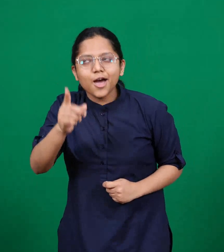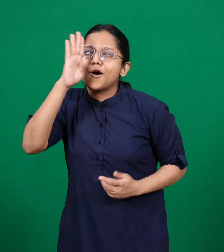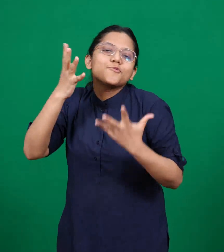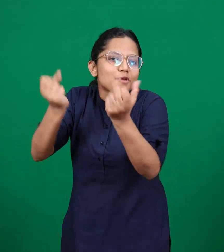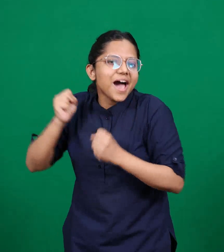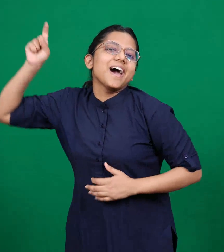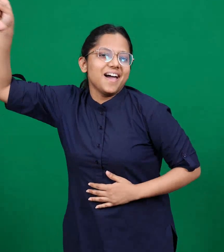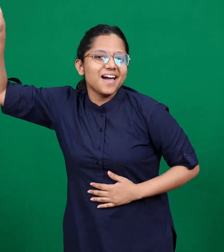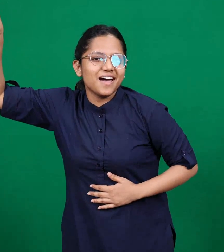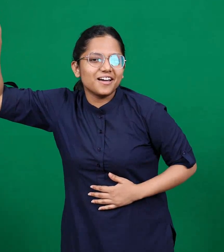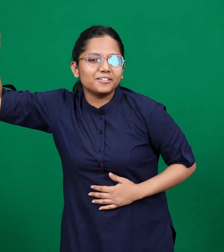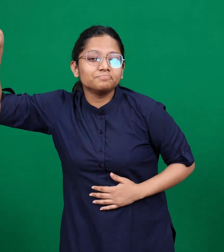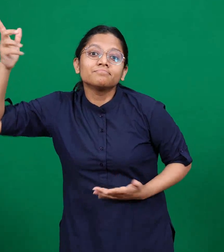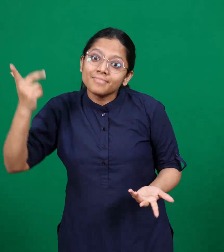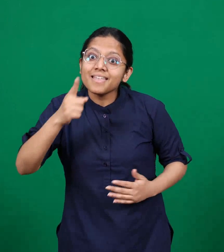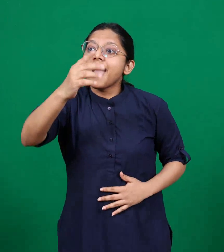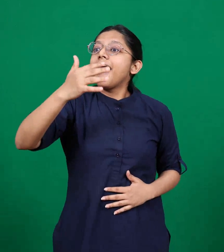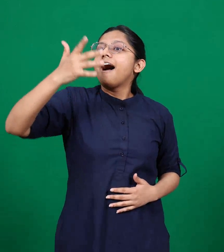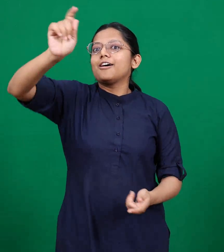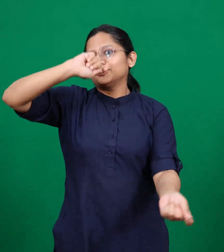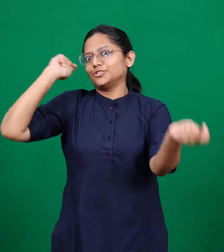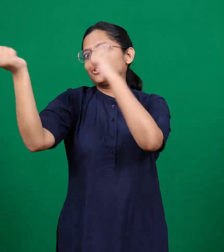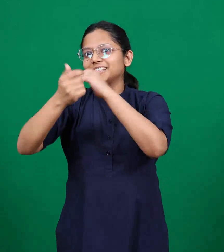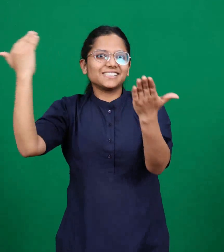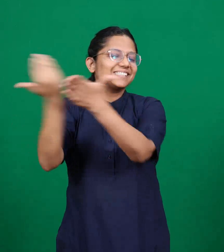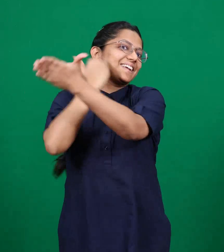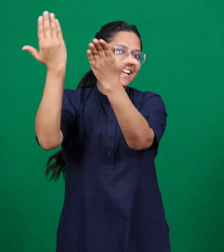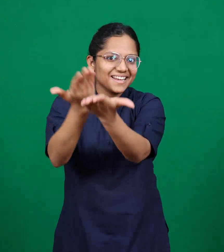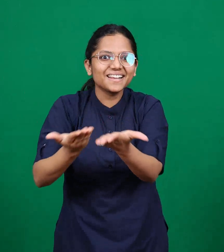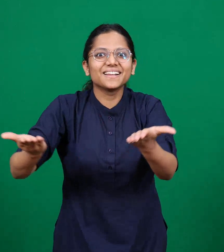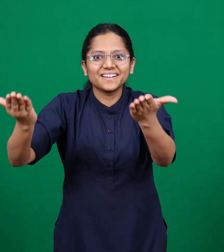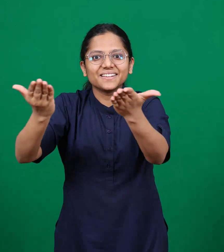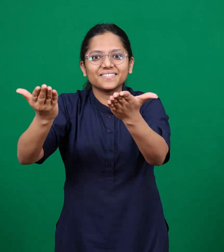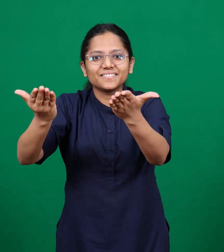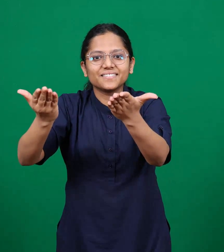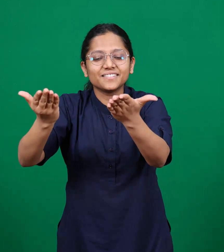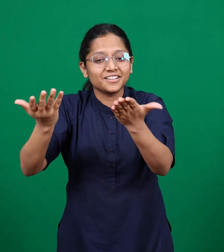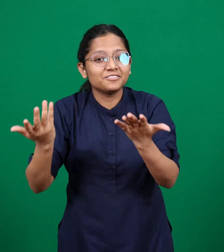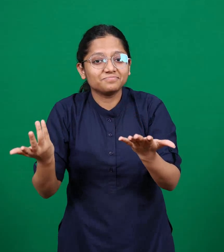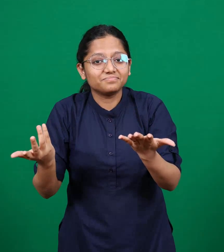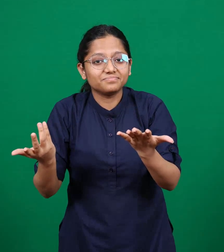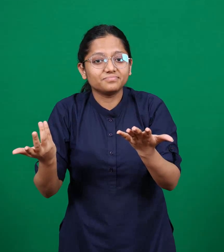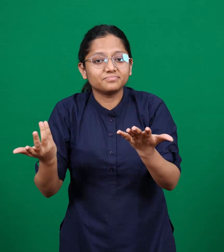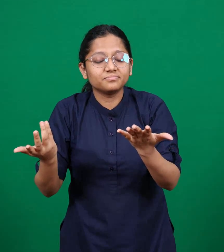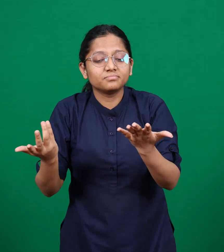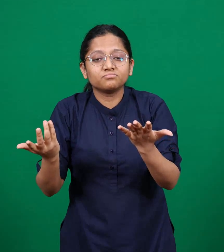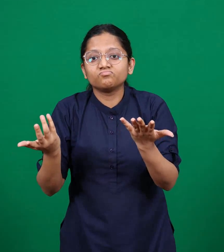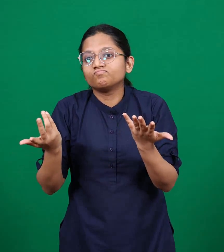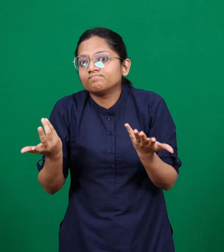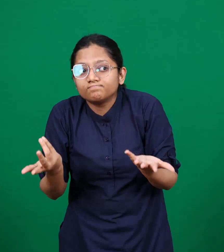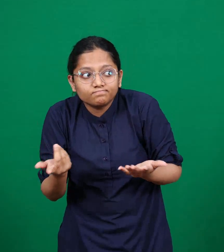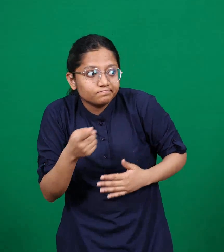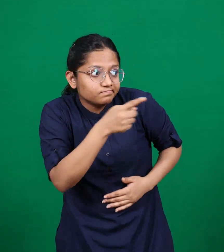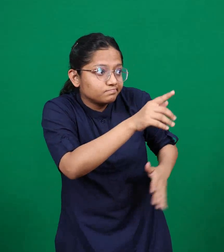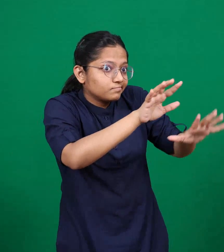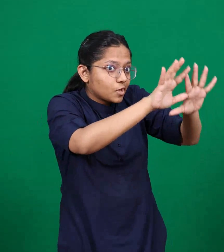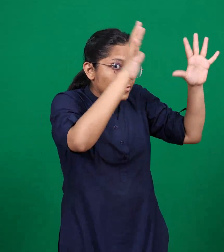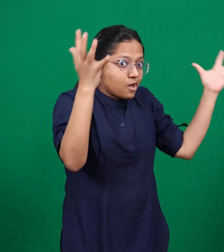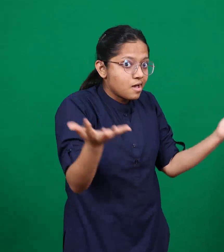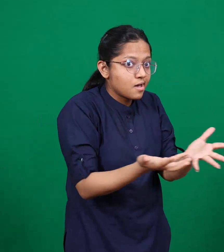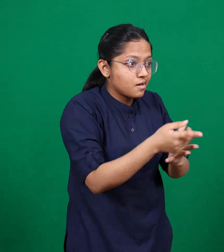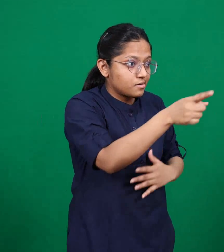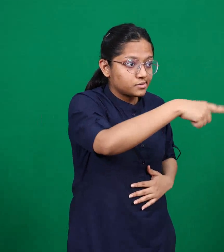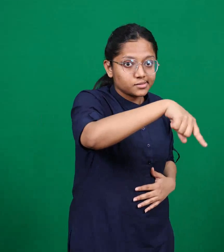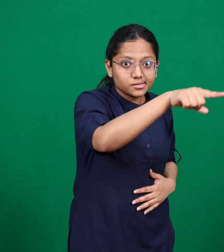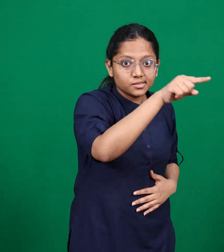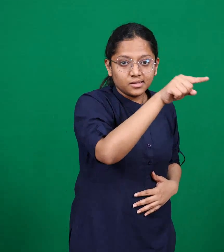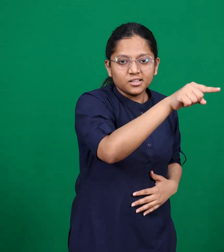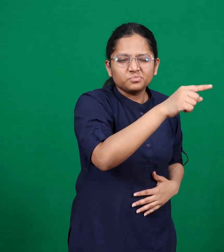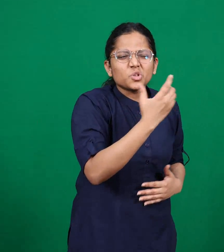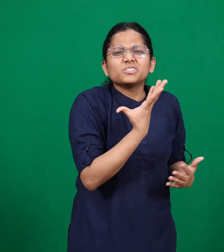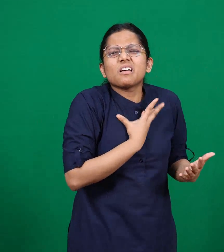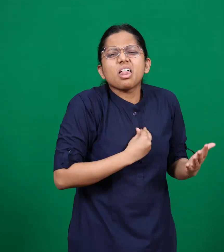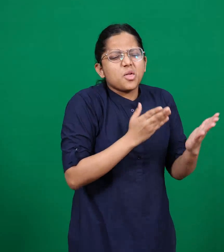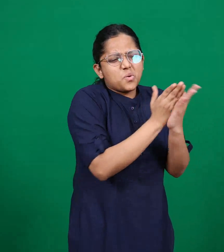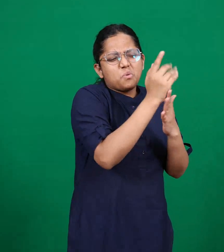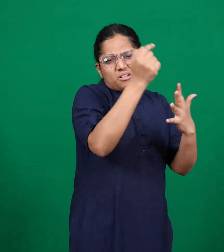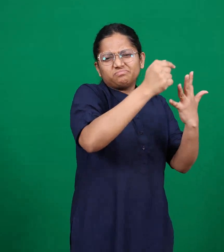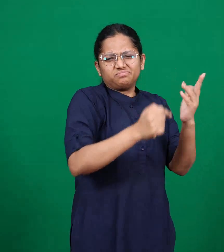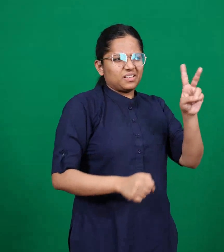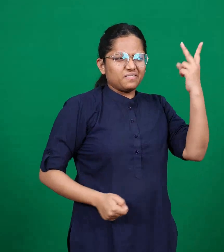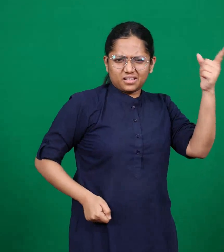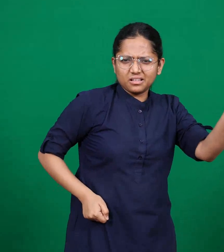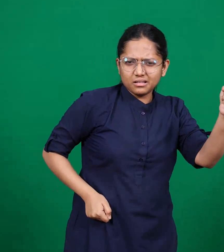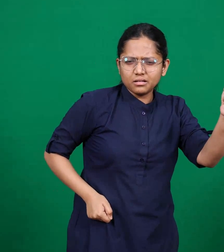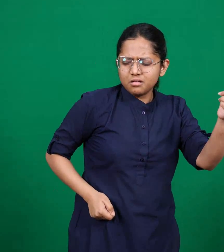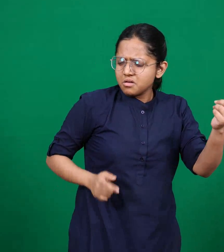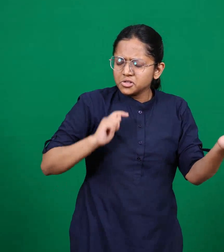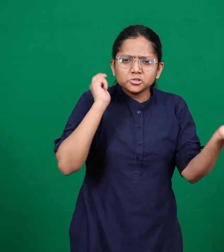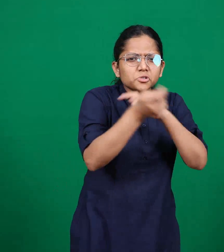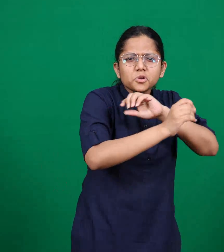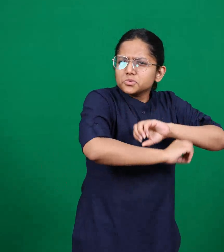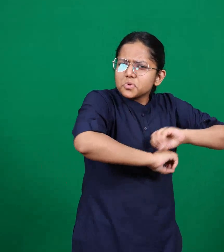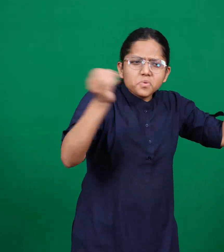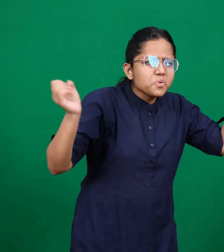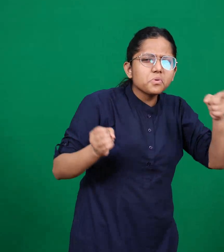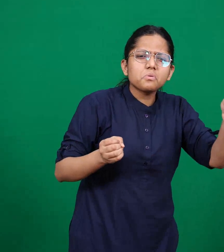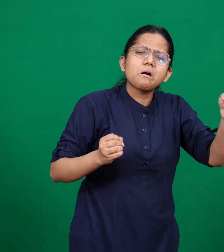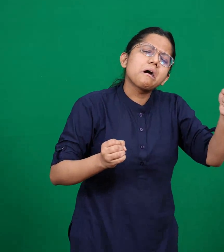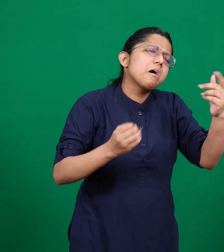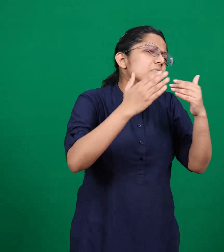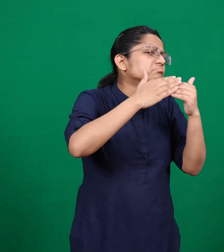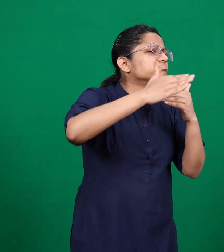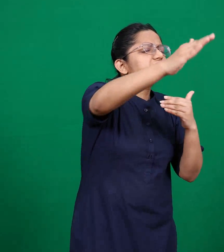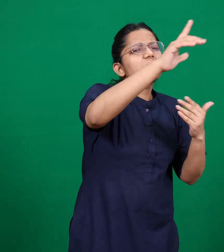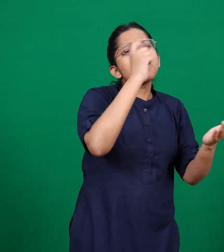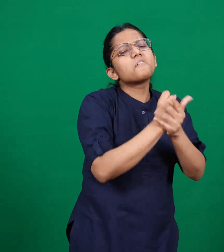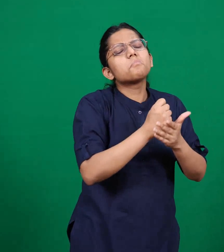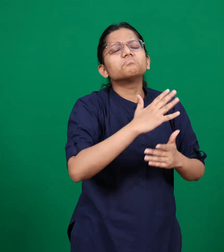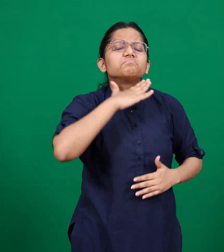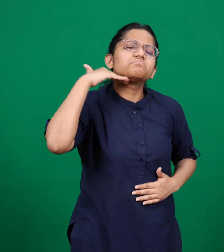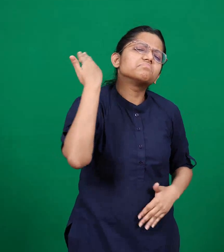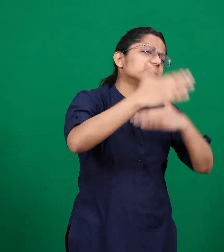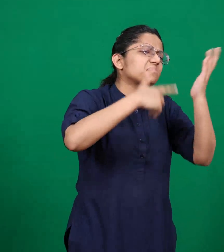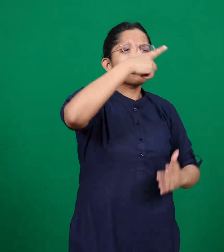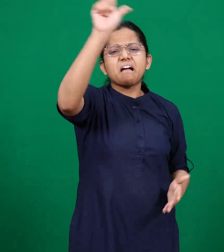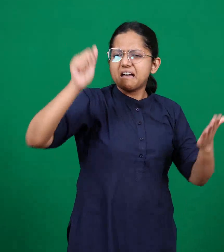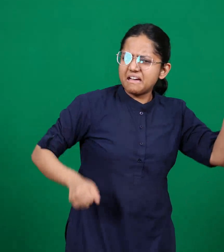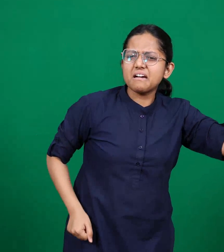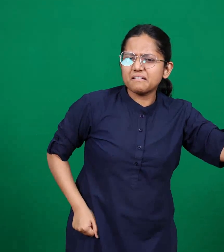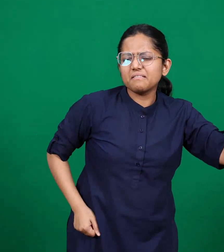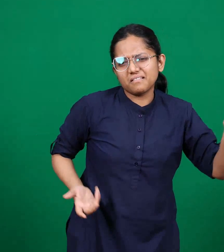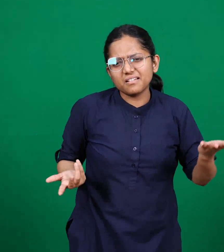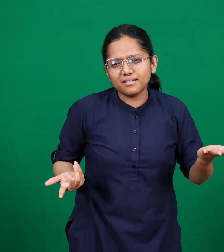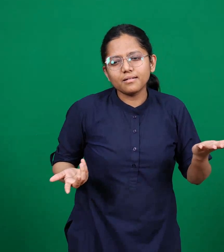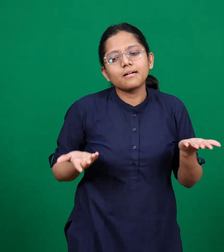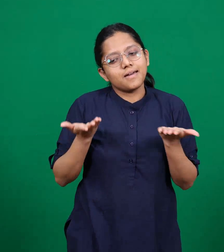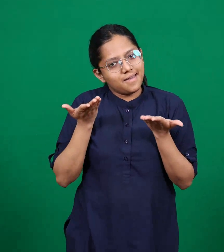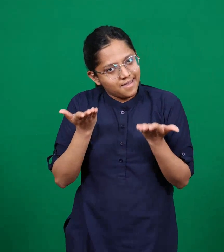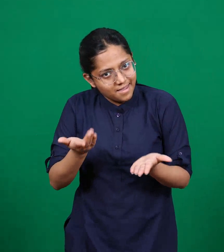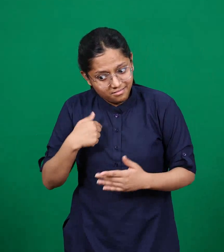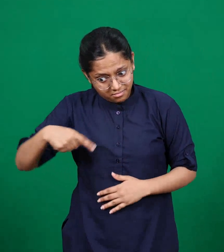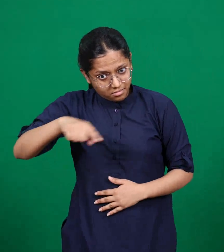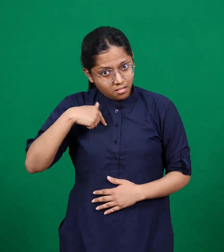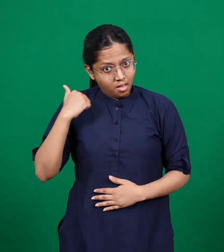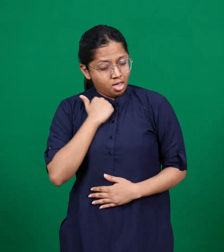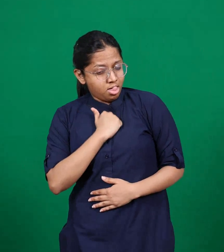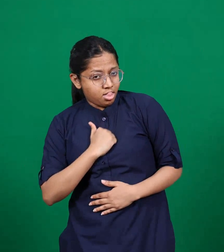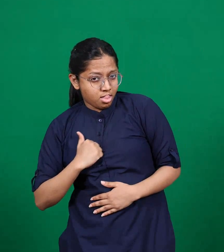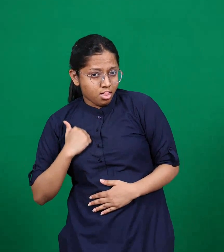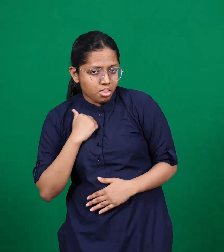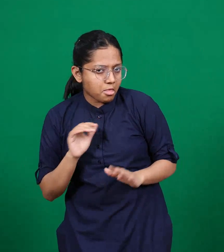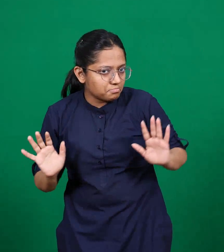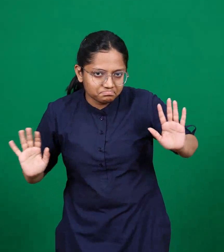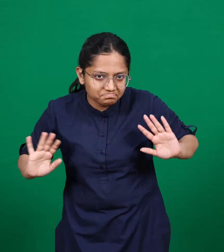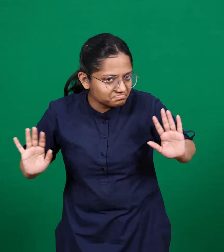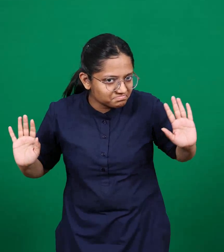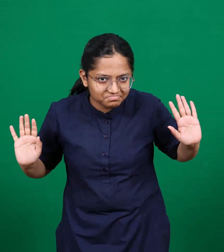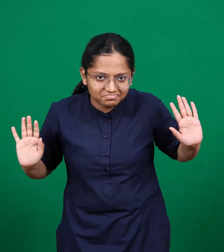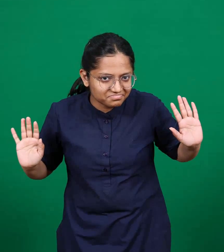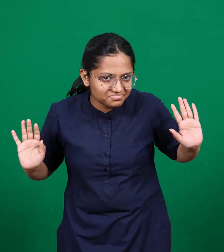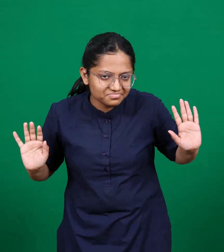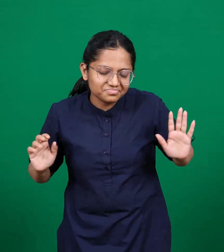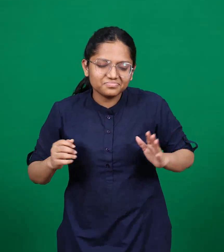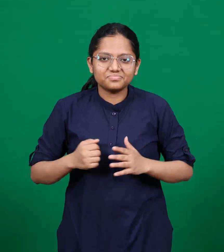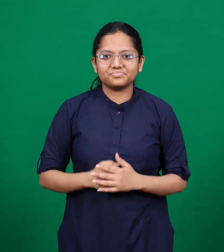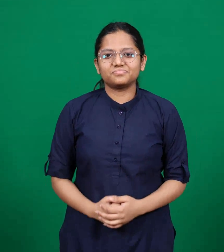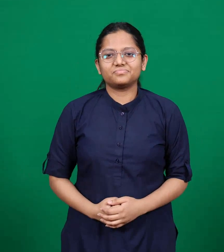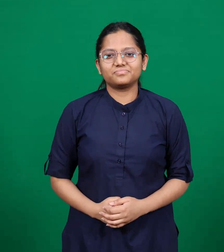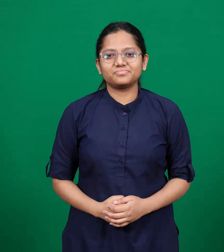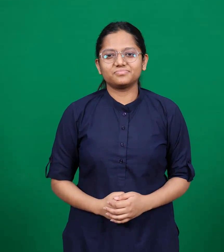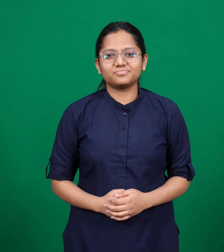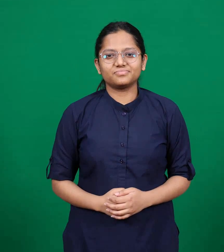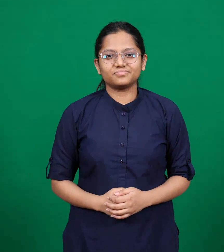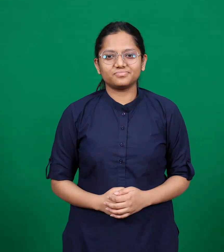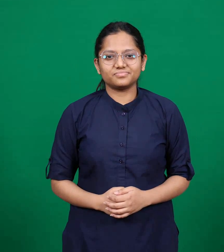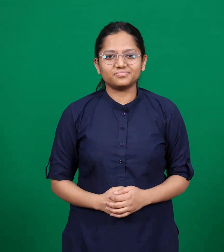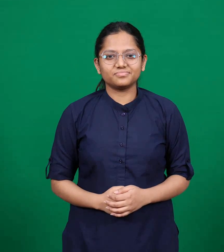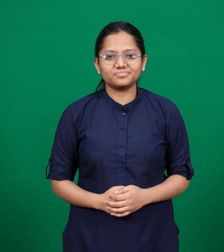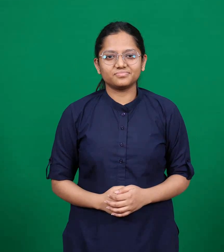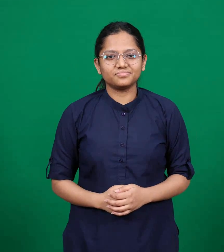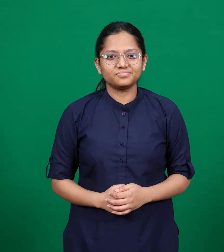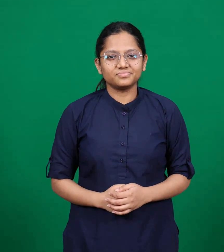Godly sorrow brings repentance that leads to salvation without regret, but worldly sorrow brings death.